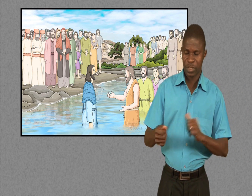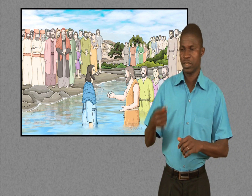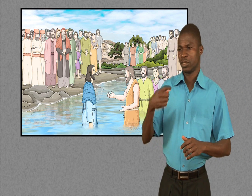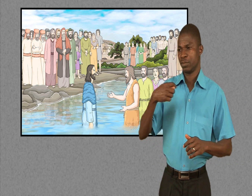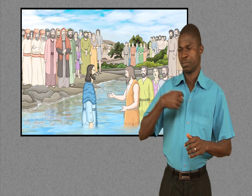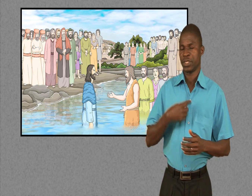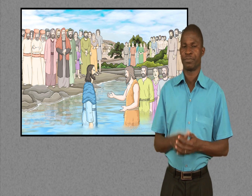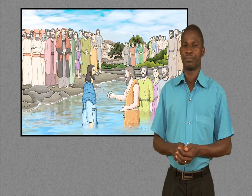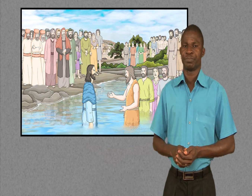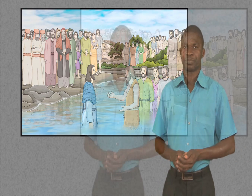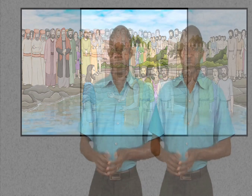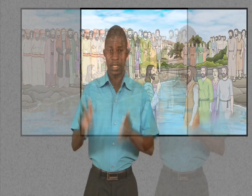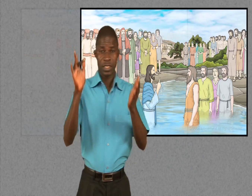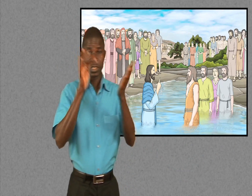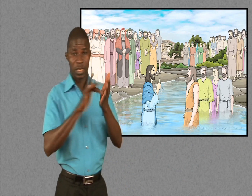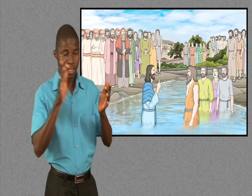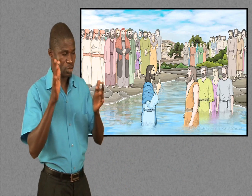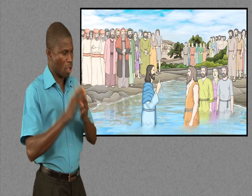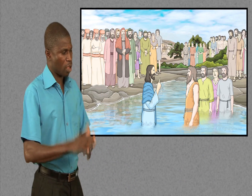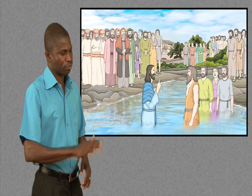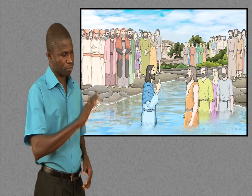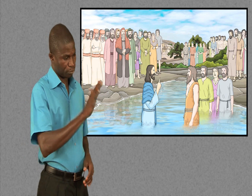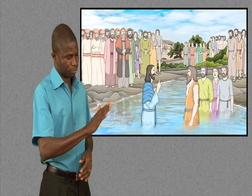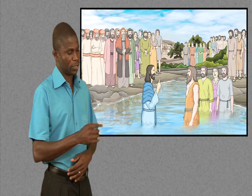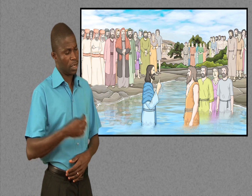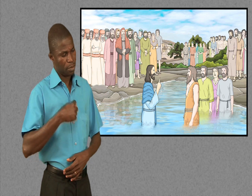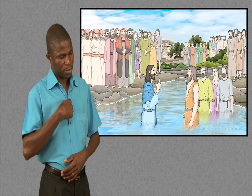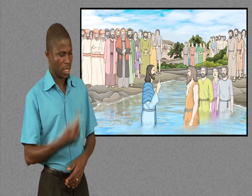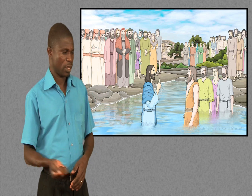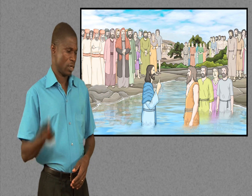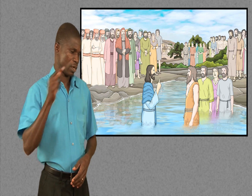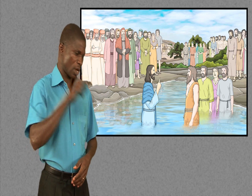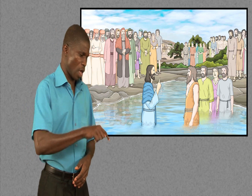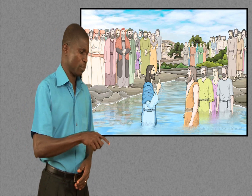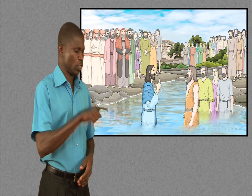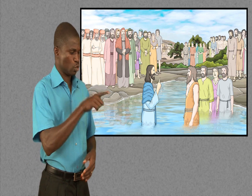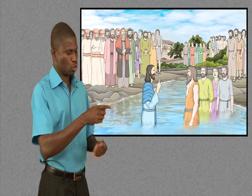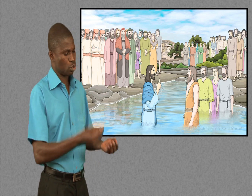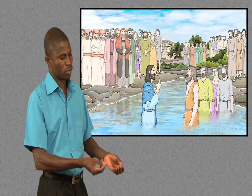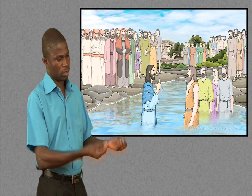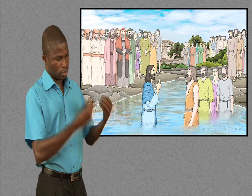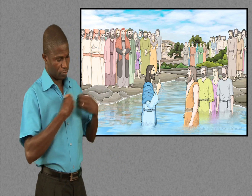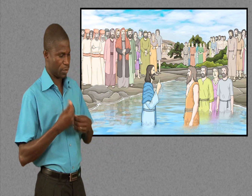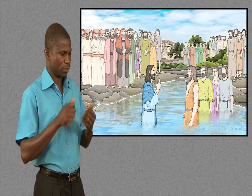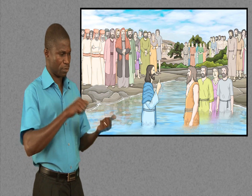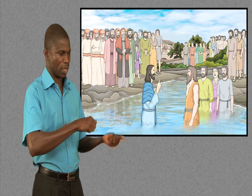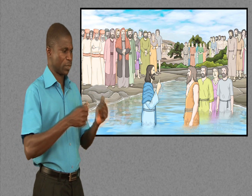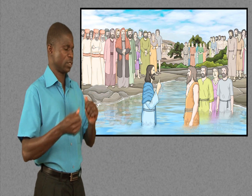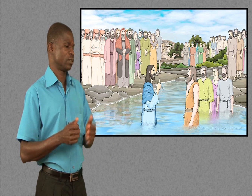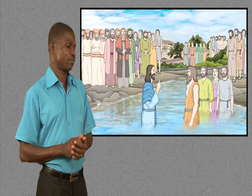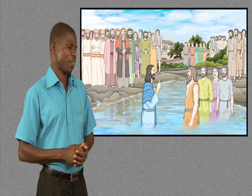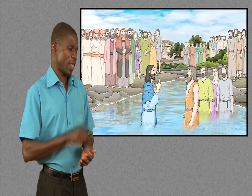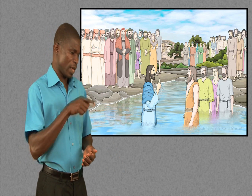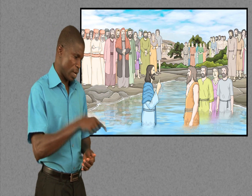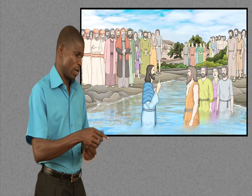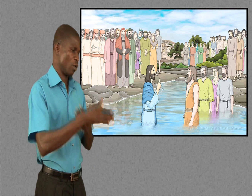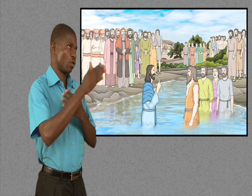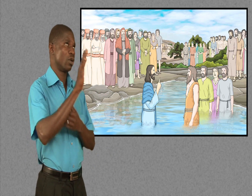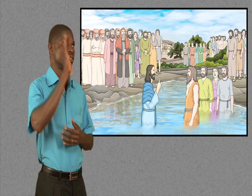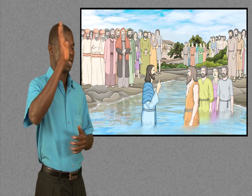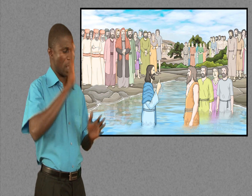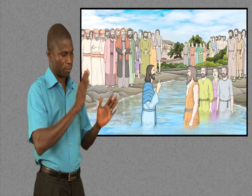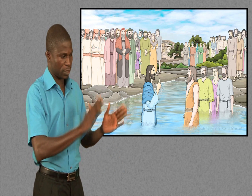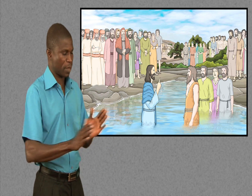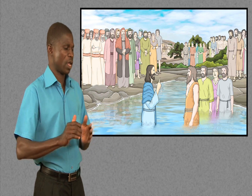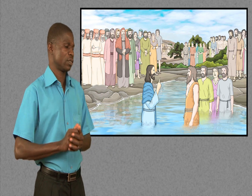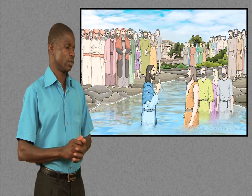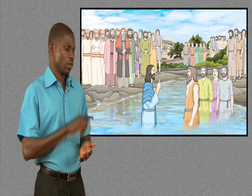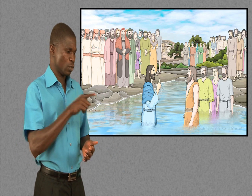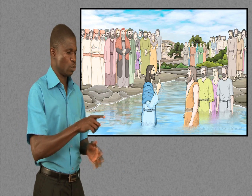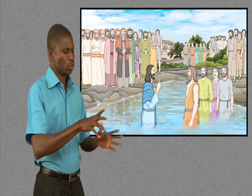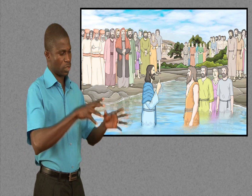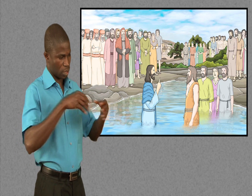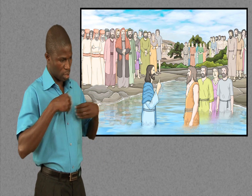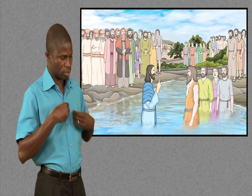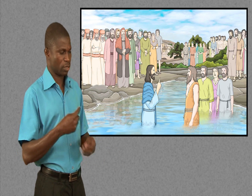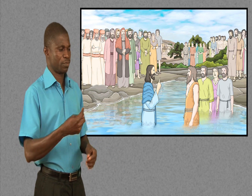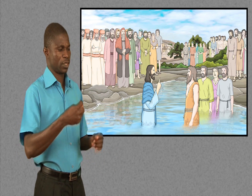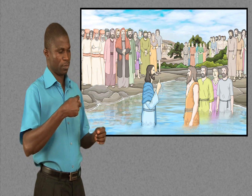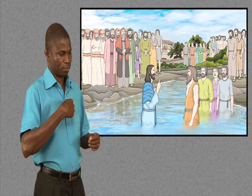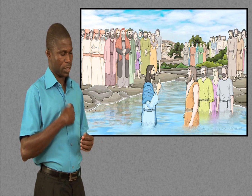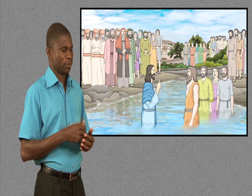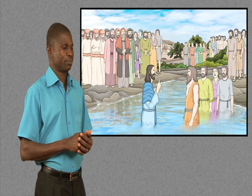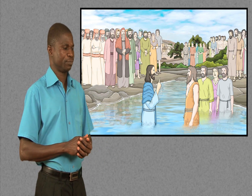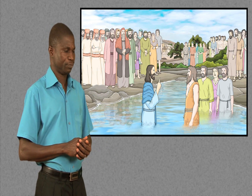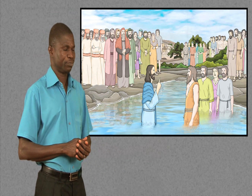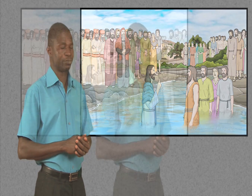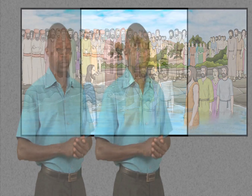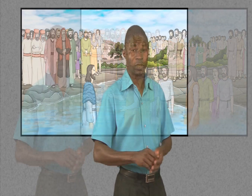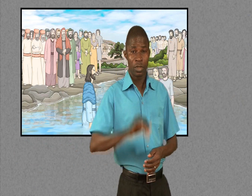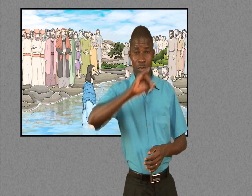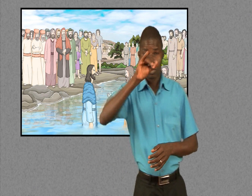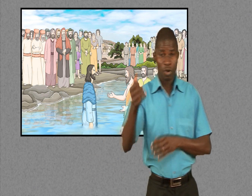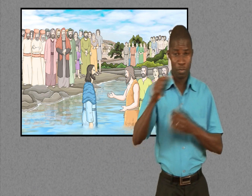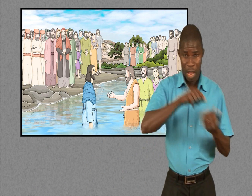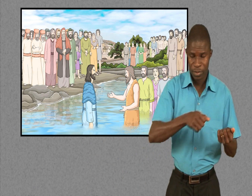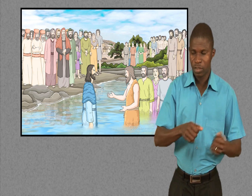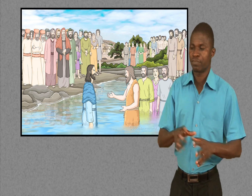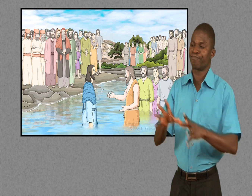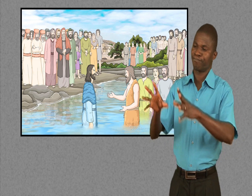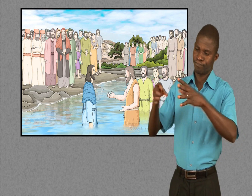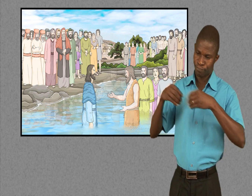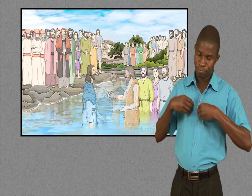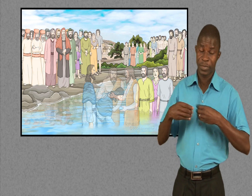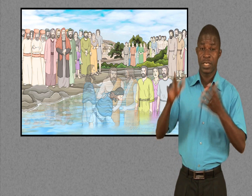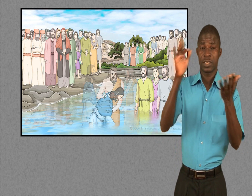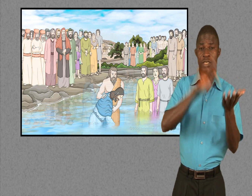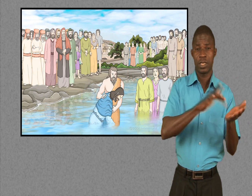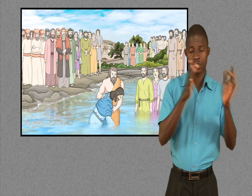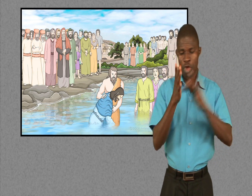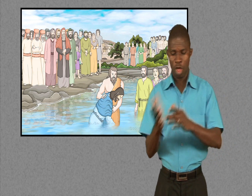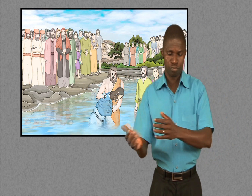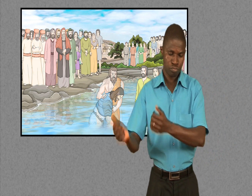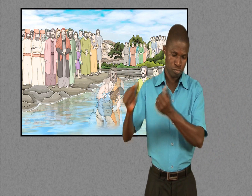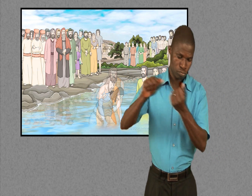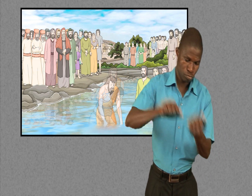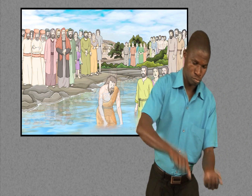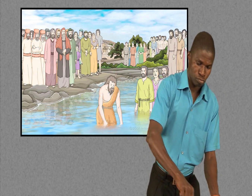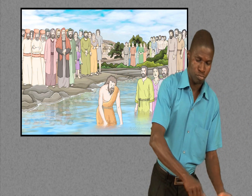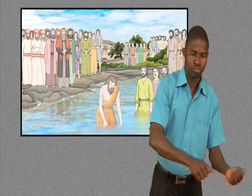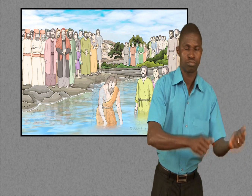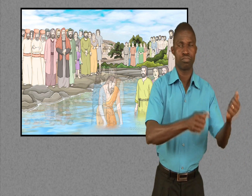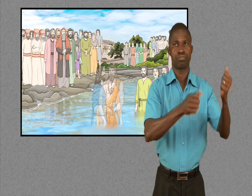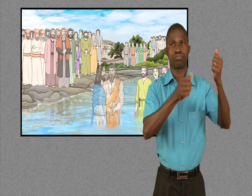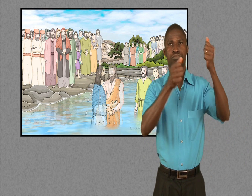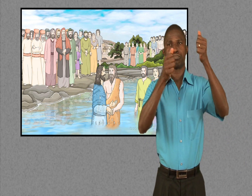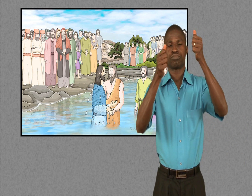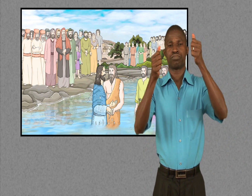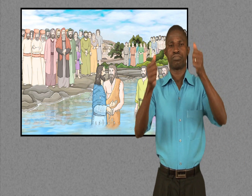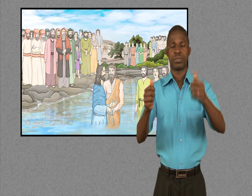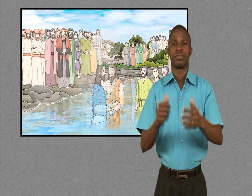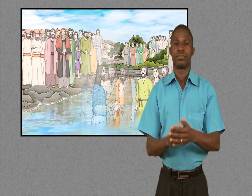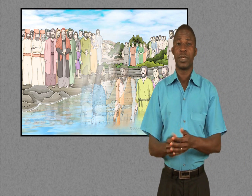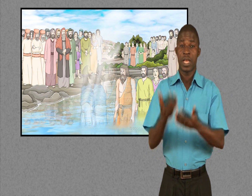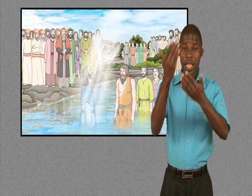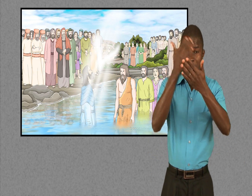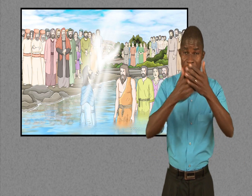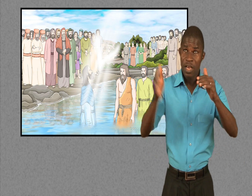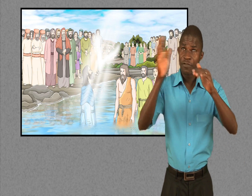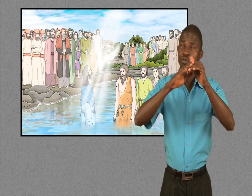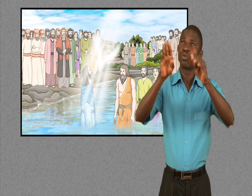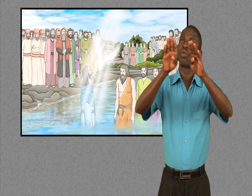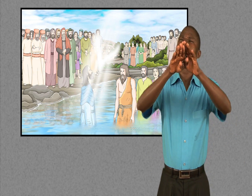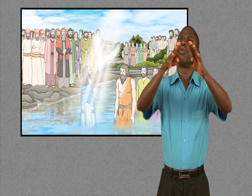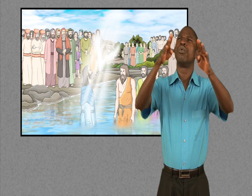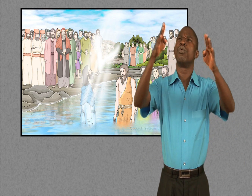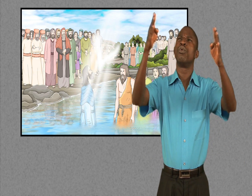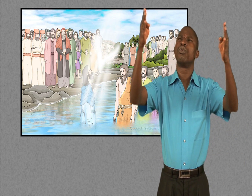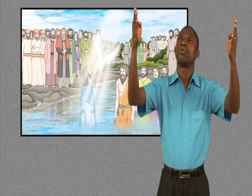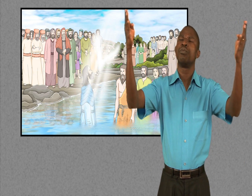“Let it be so now,” Jesus replied. “It is fitting for us to fulfill all righteousness in this way.” Then John permitted Him. As soon as Jesus was baptized, He went up out of the water.